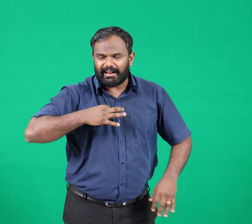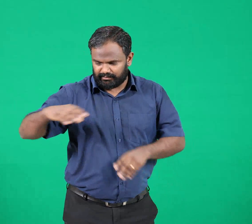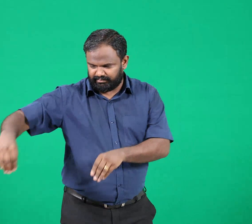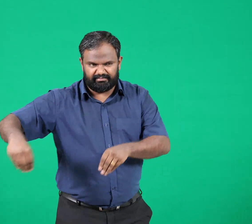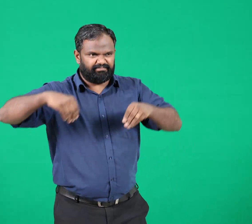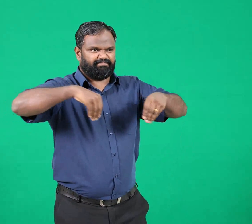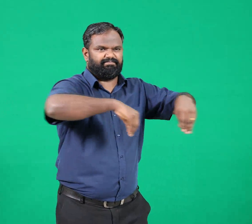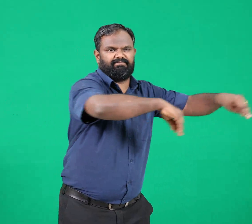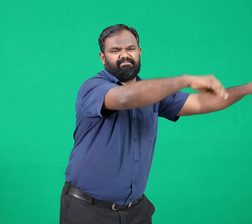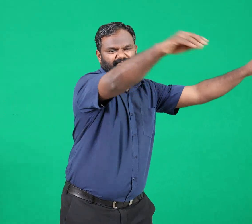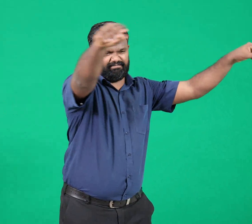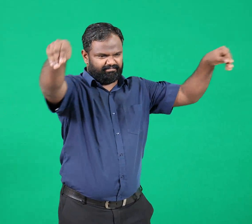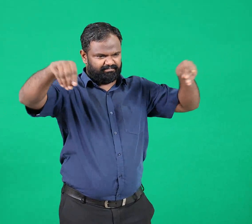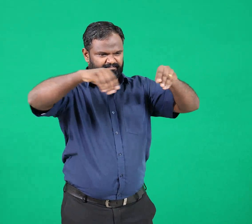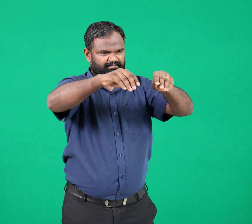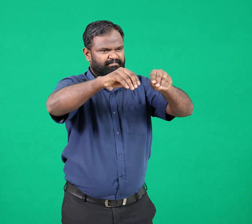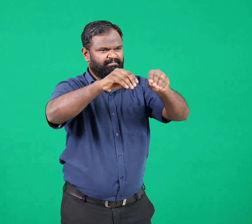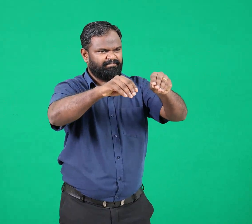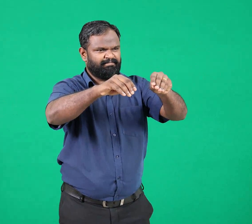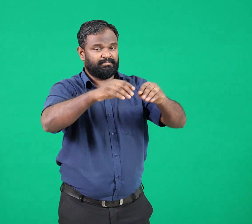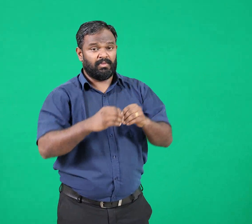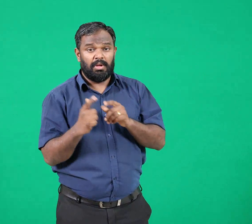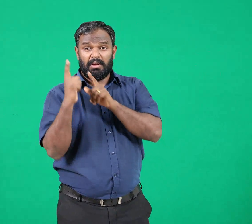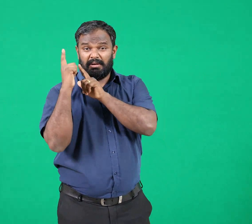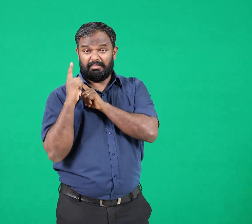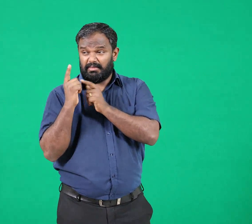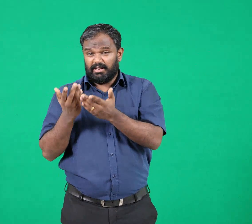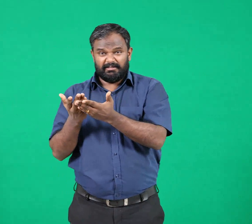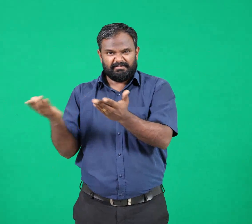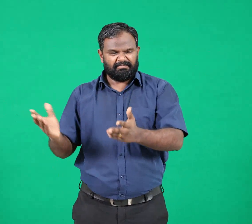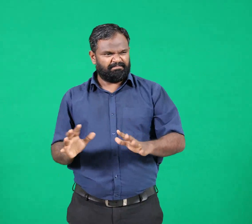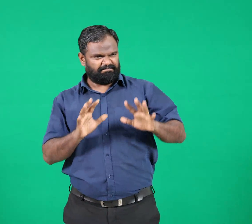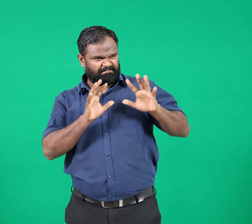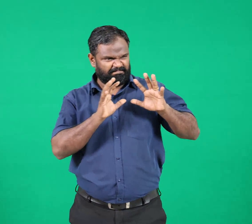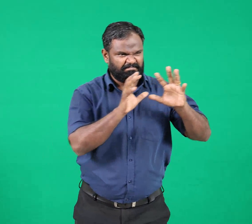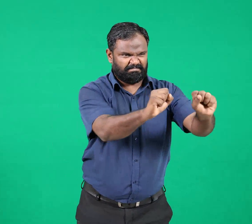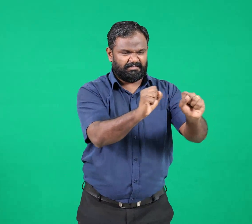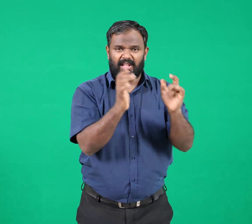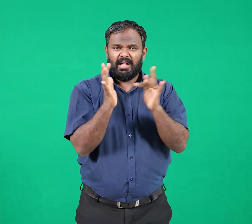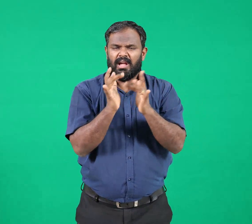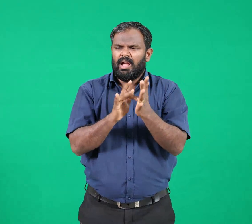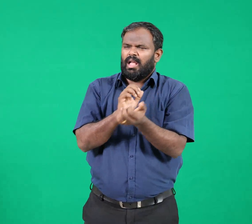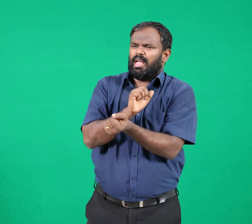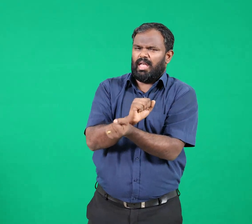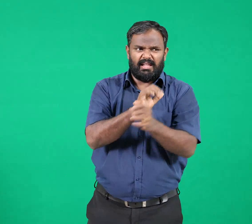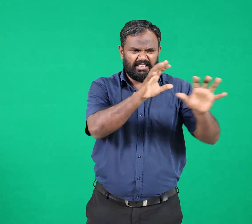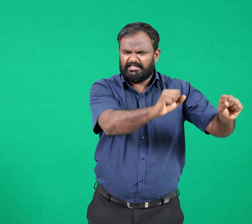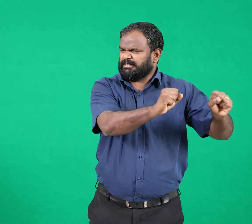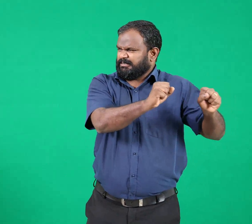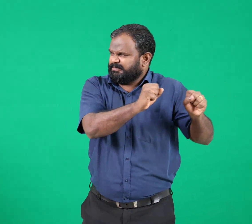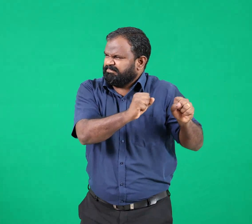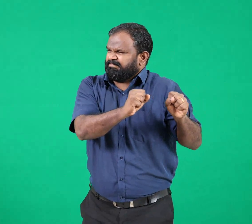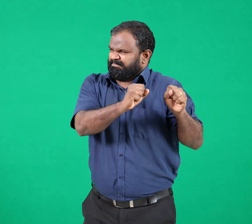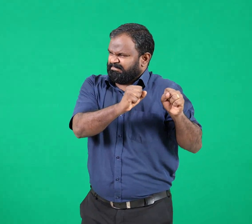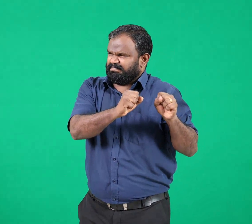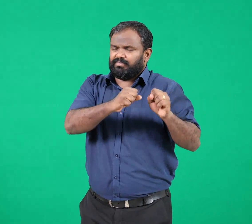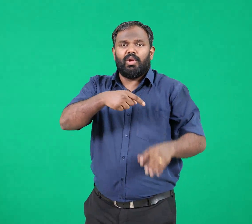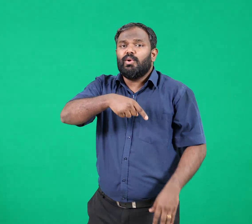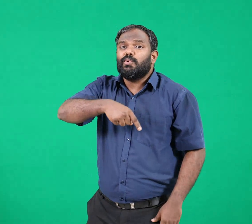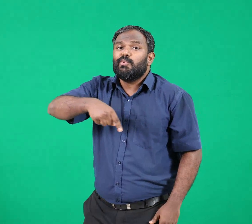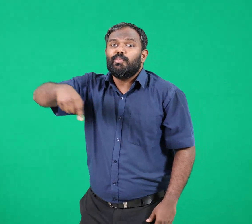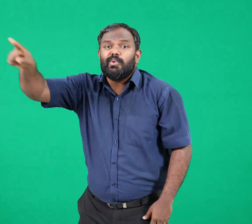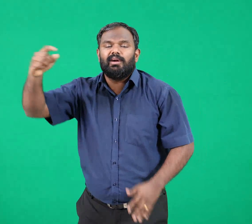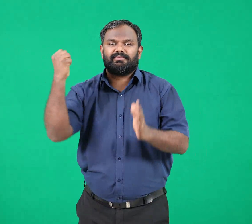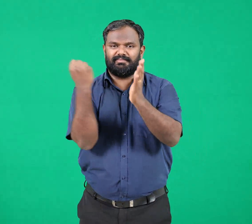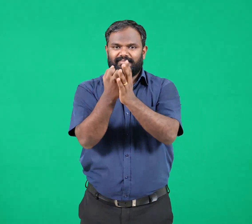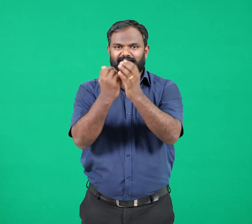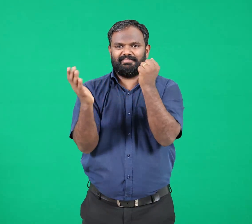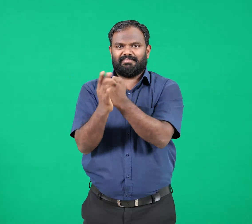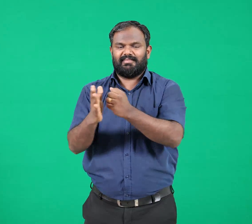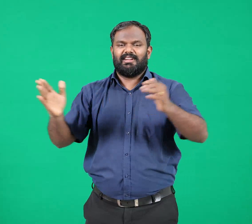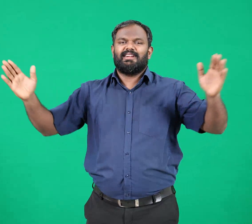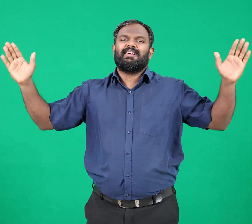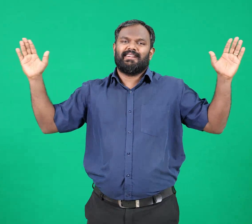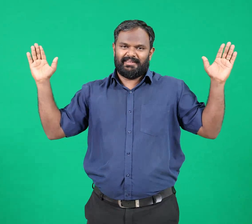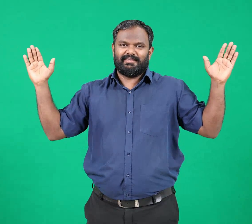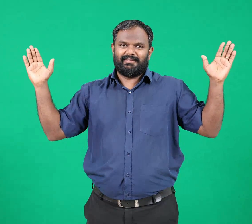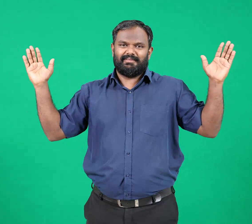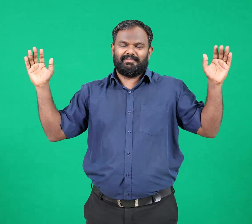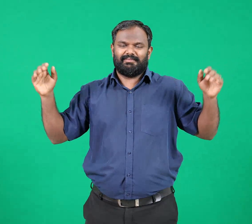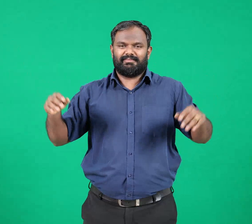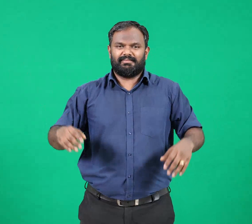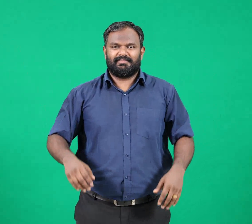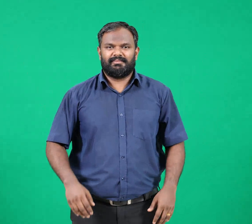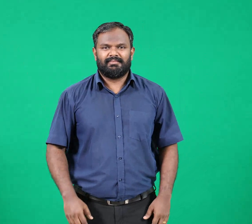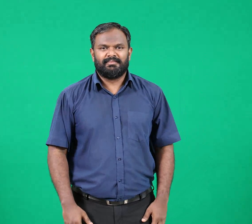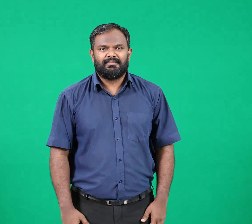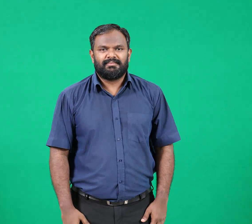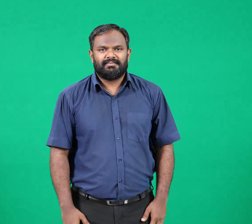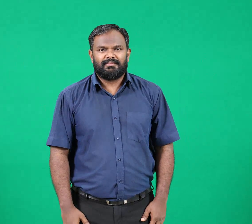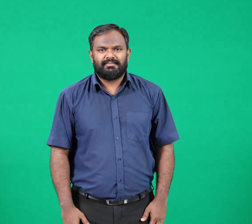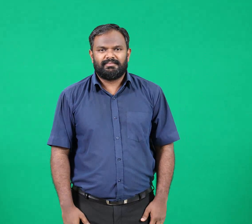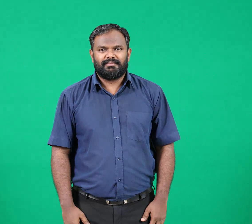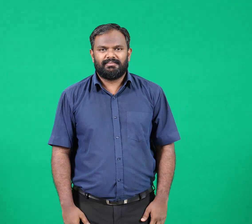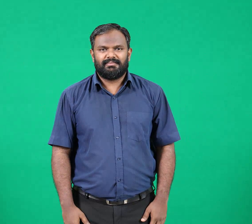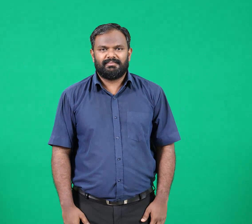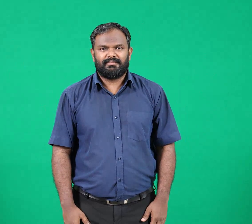Then they led Him away to crucify Him.